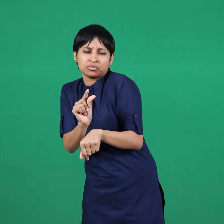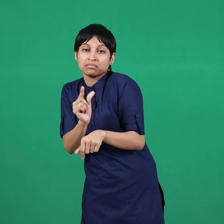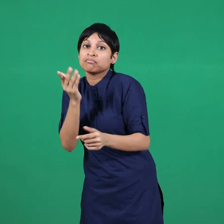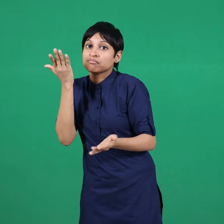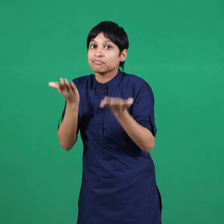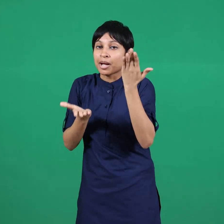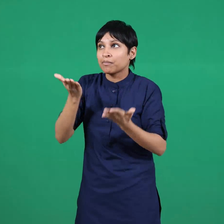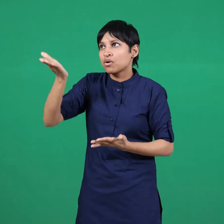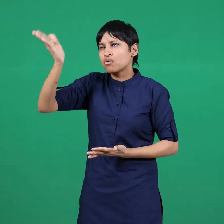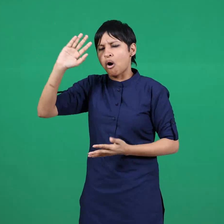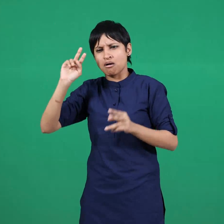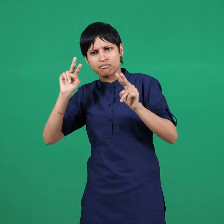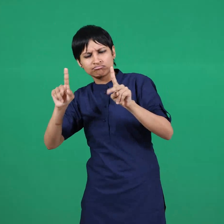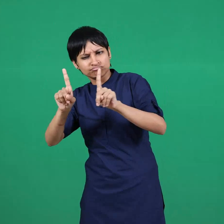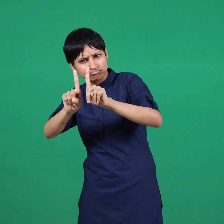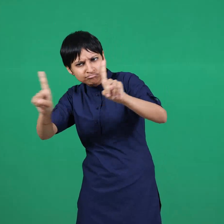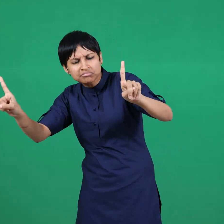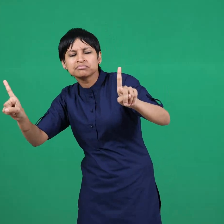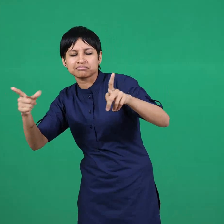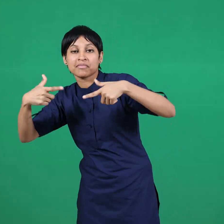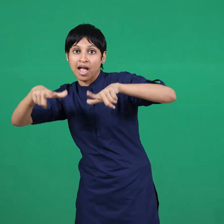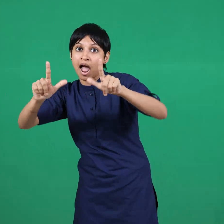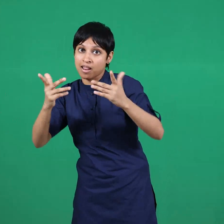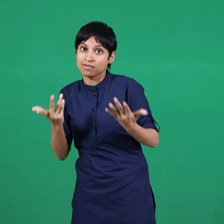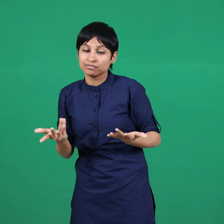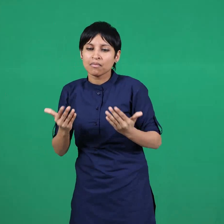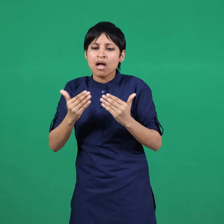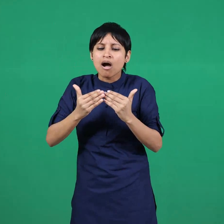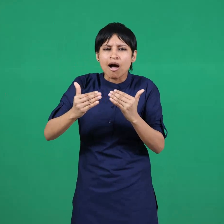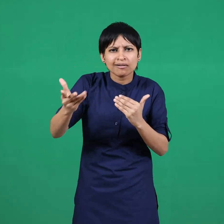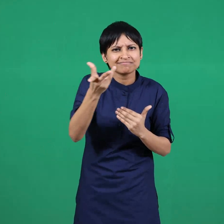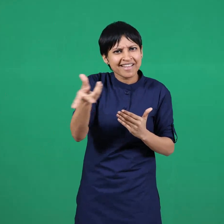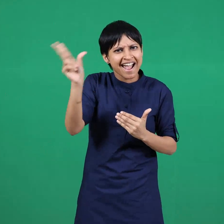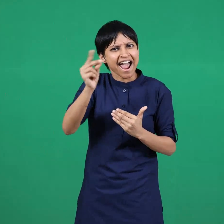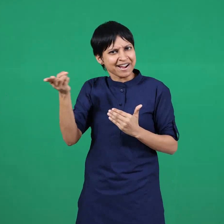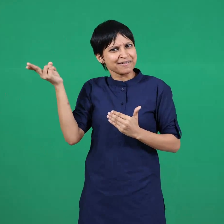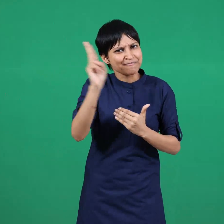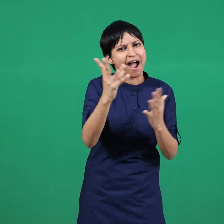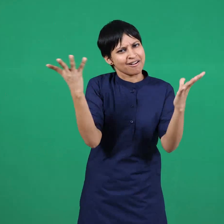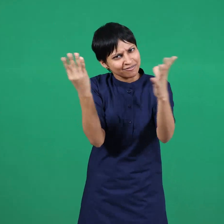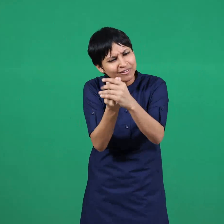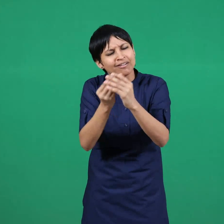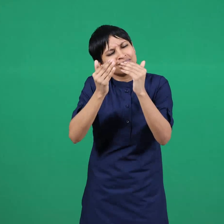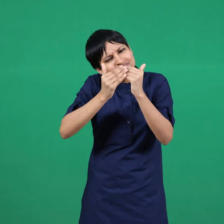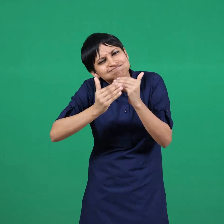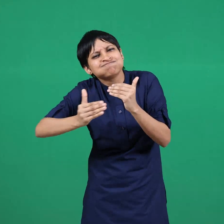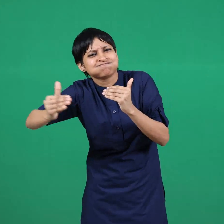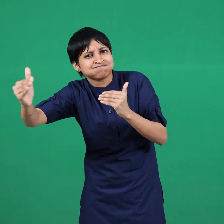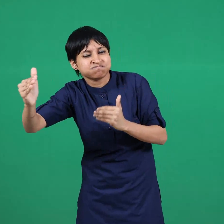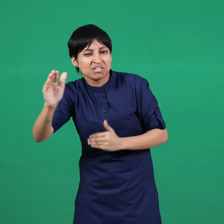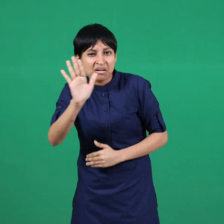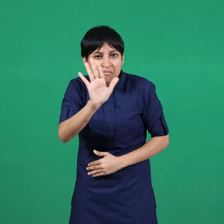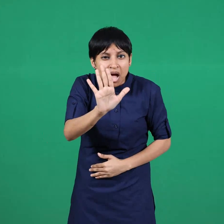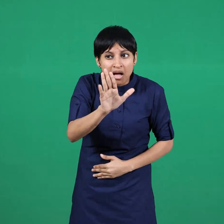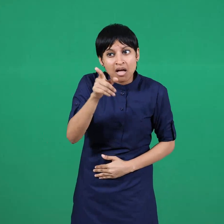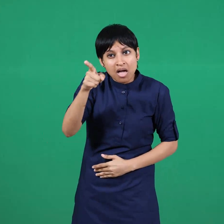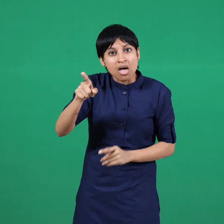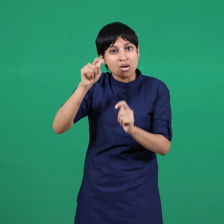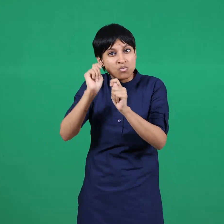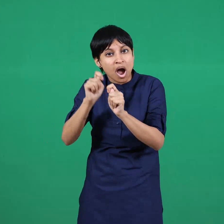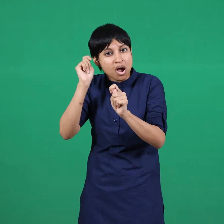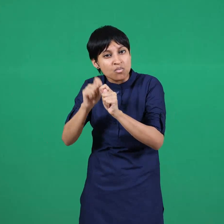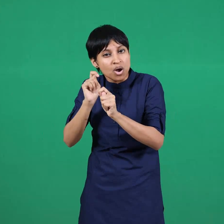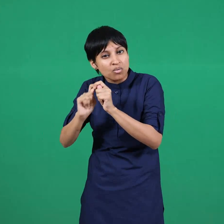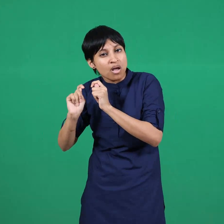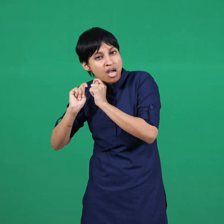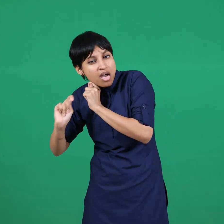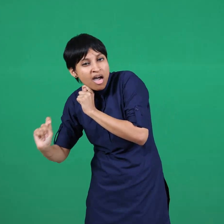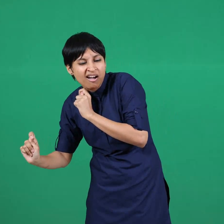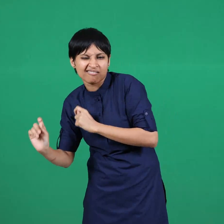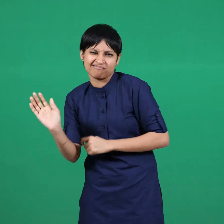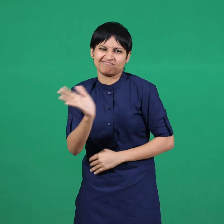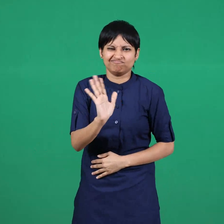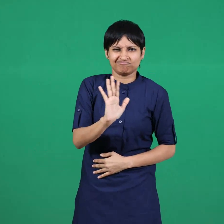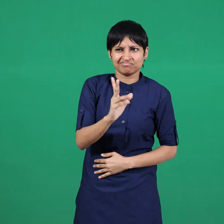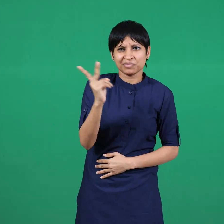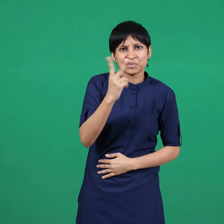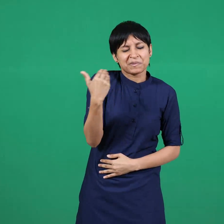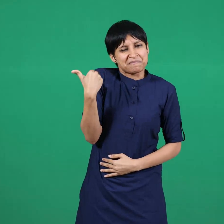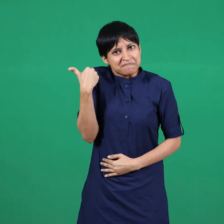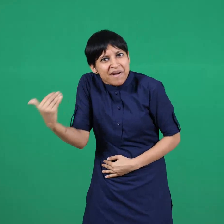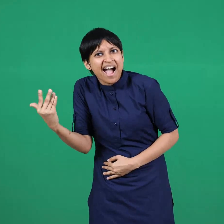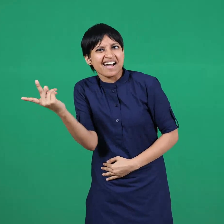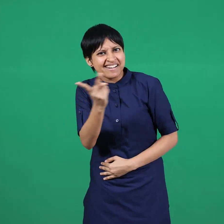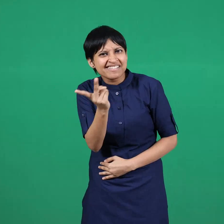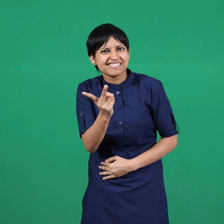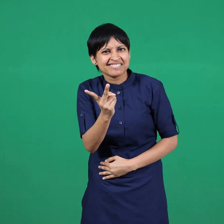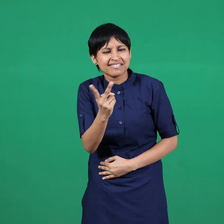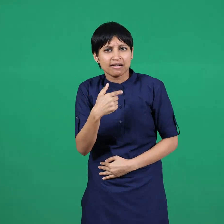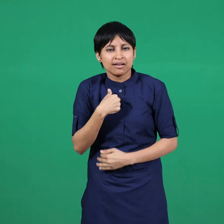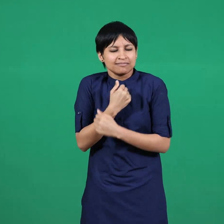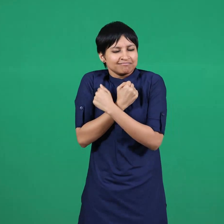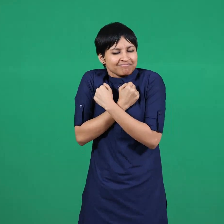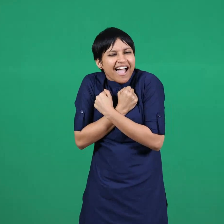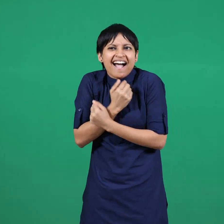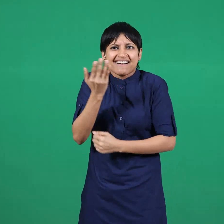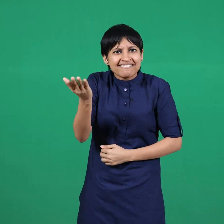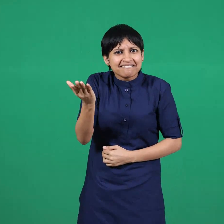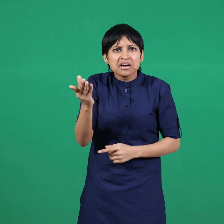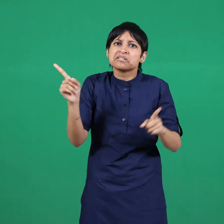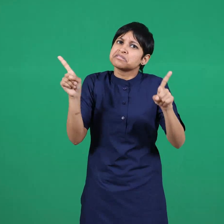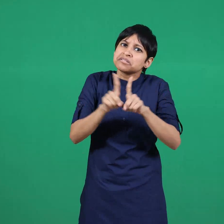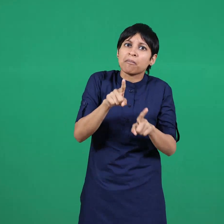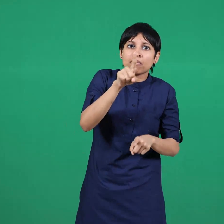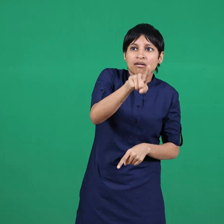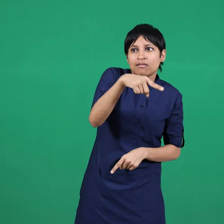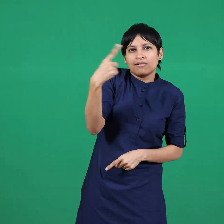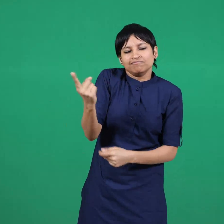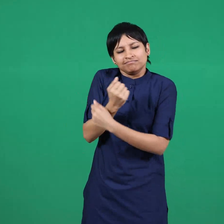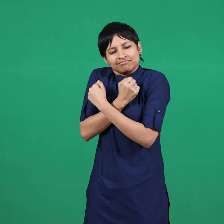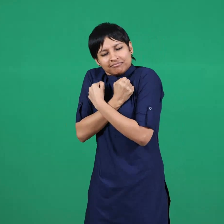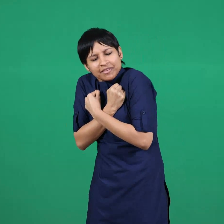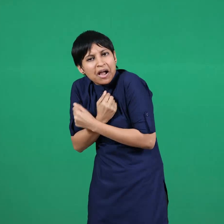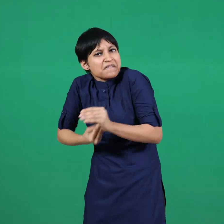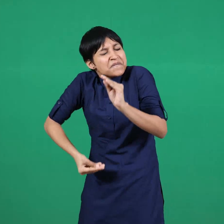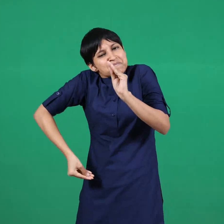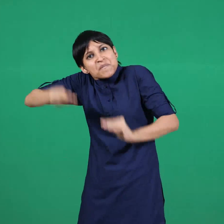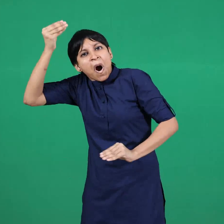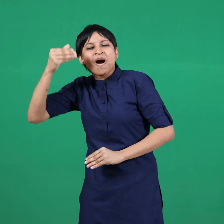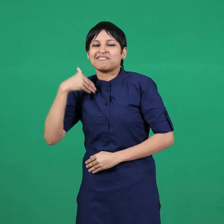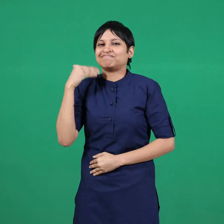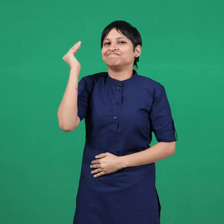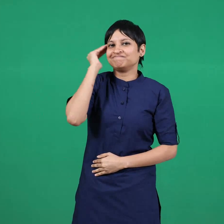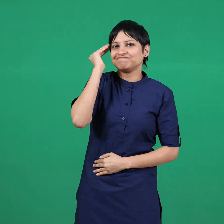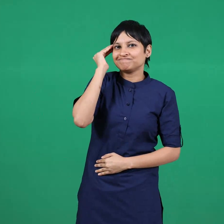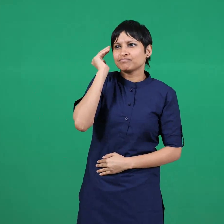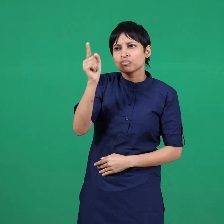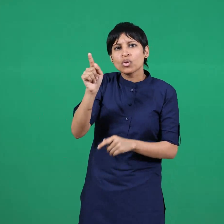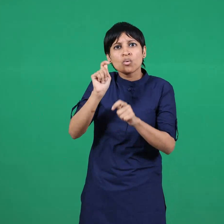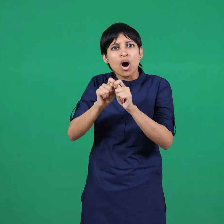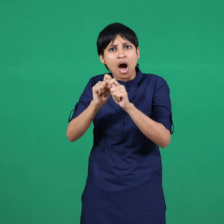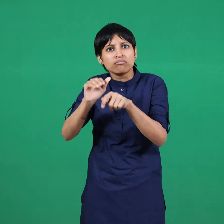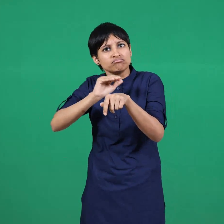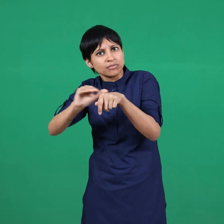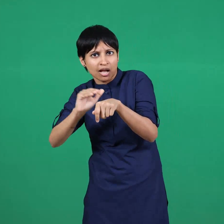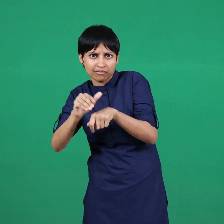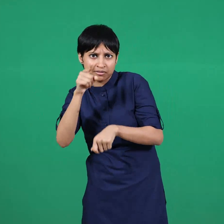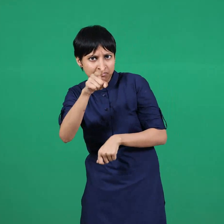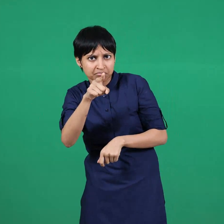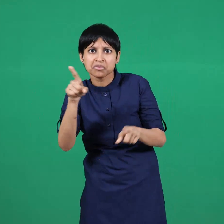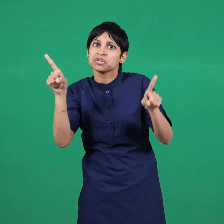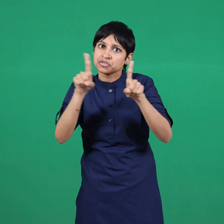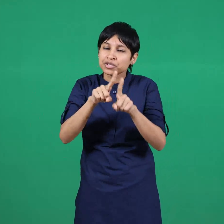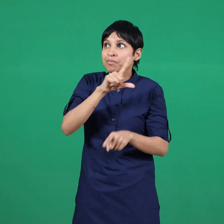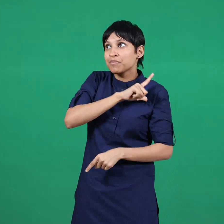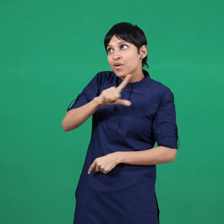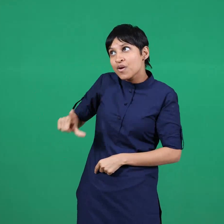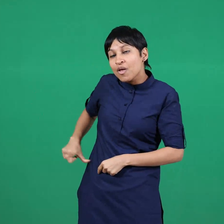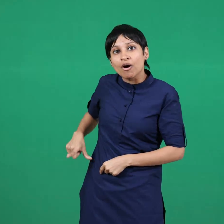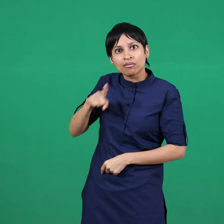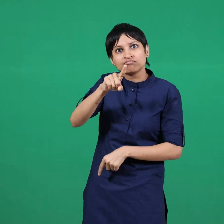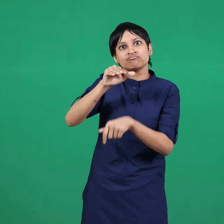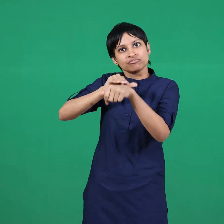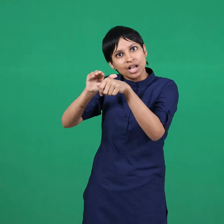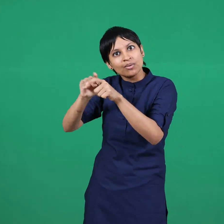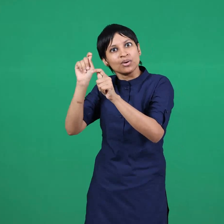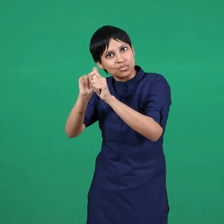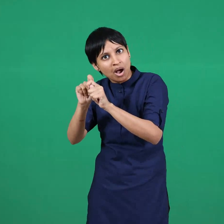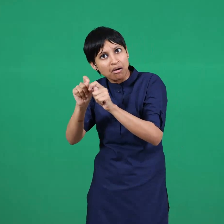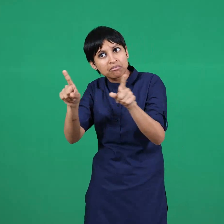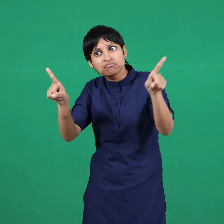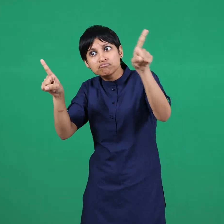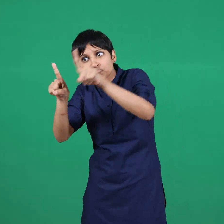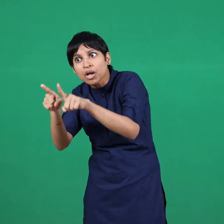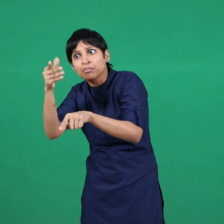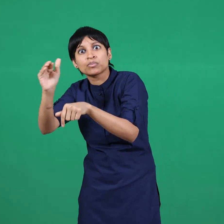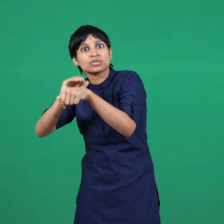For perhaps this is why he was separated from you for a while, so that you might have him back for good- no longer as a slave, but better than a slave, as a beloved brother.